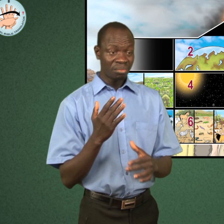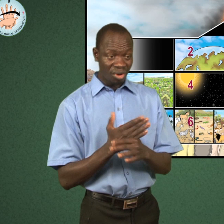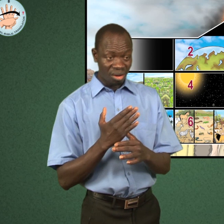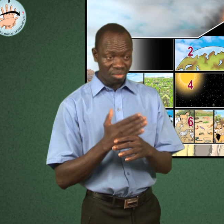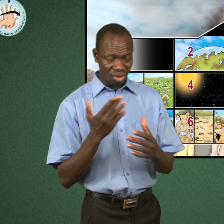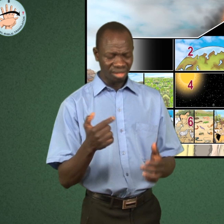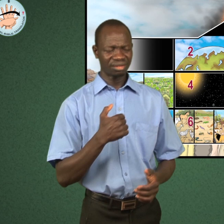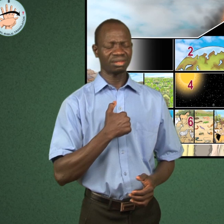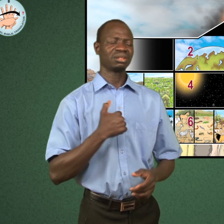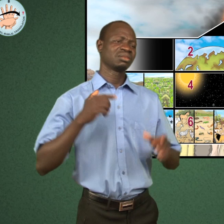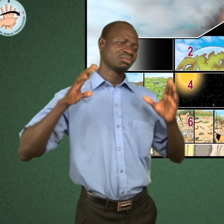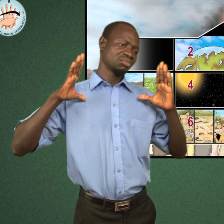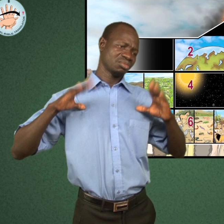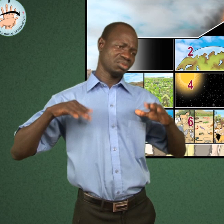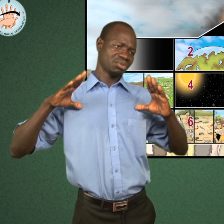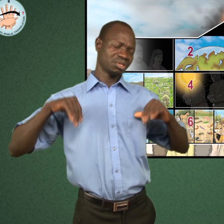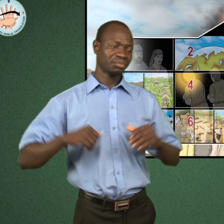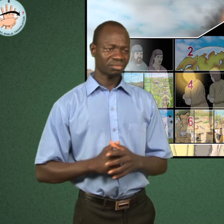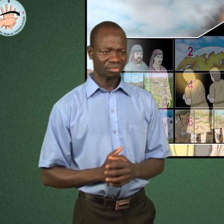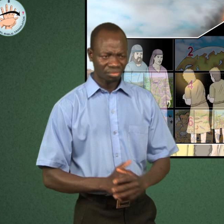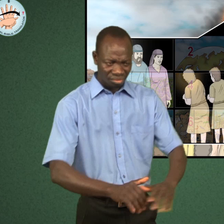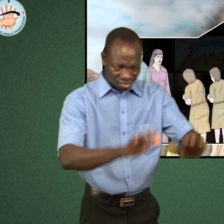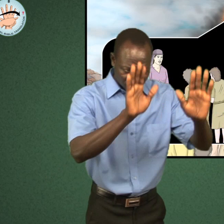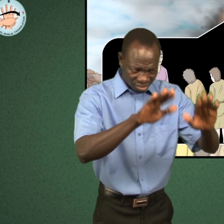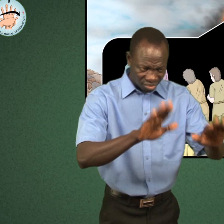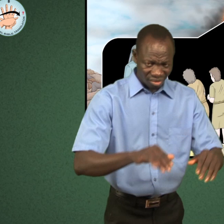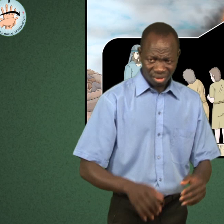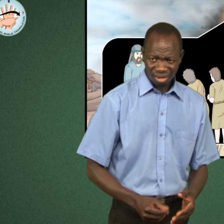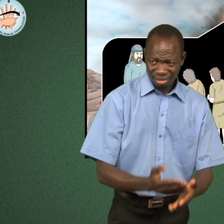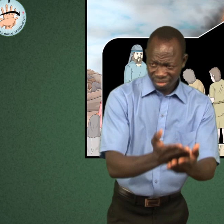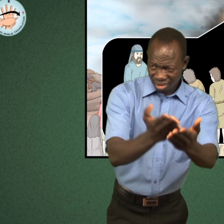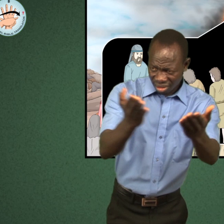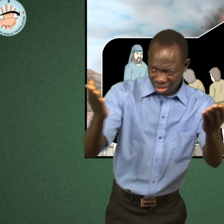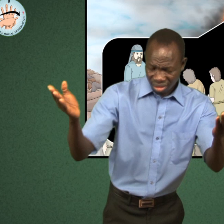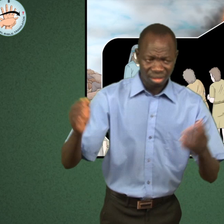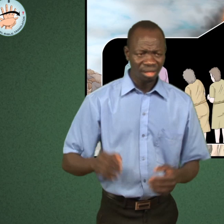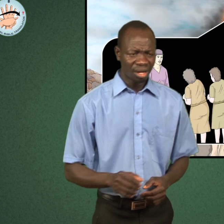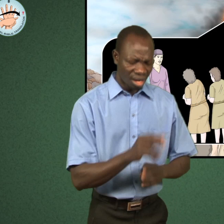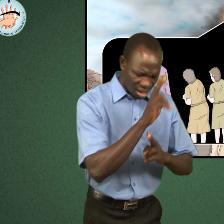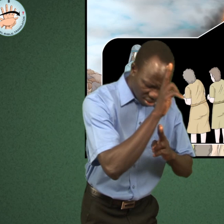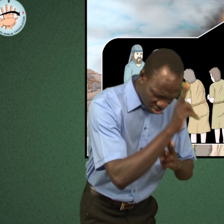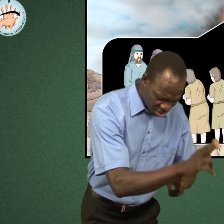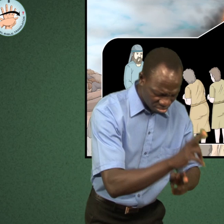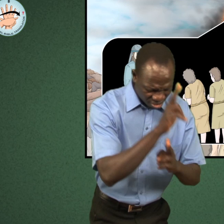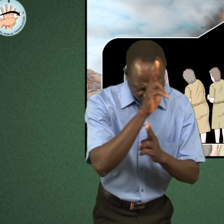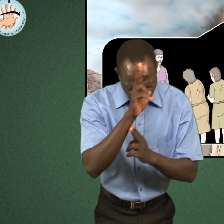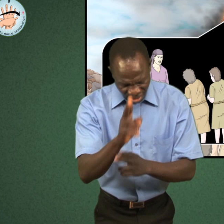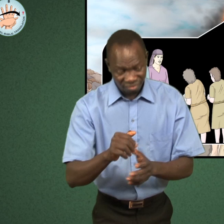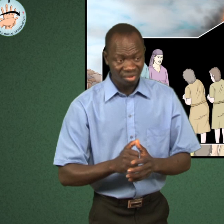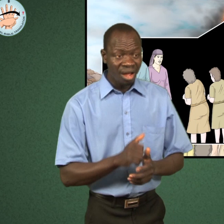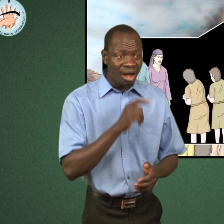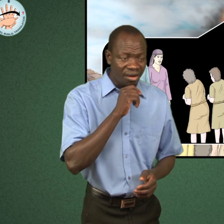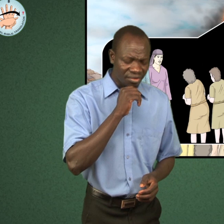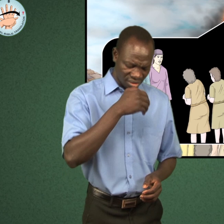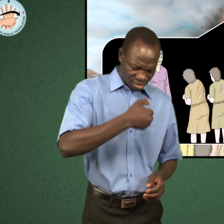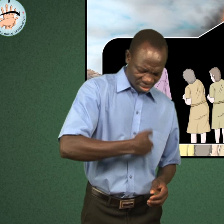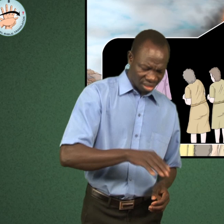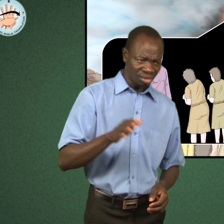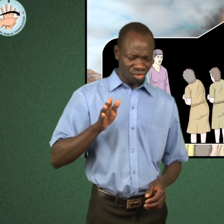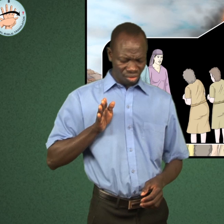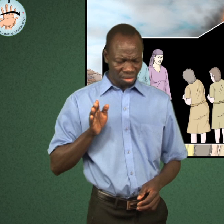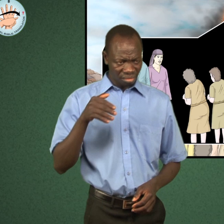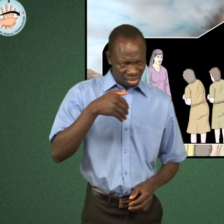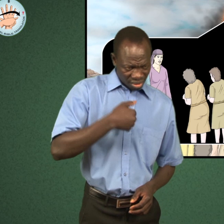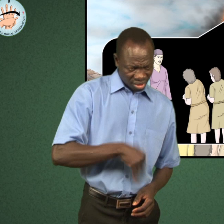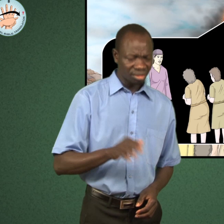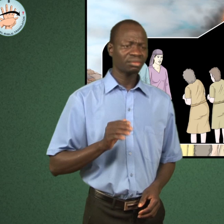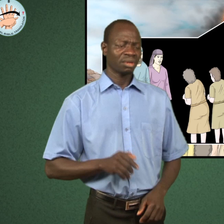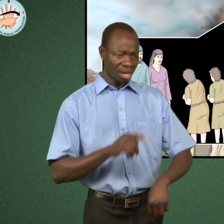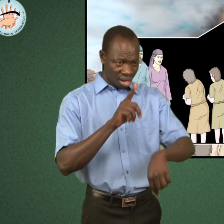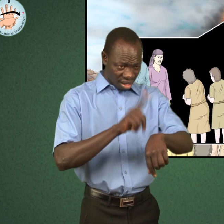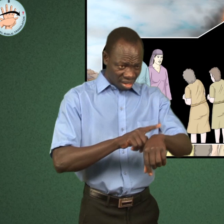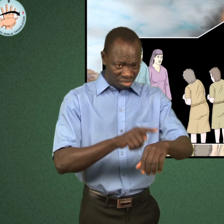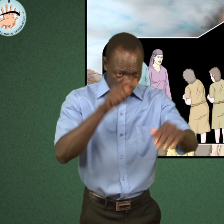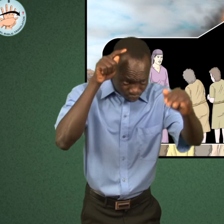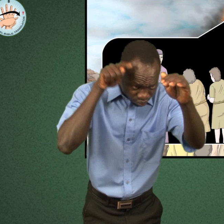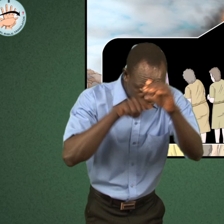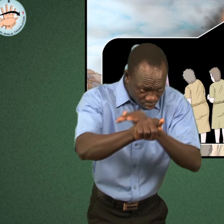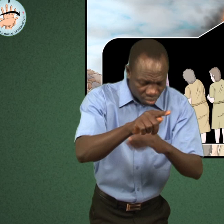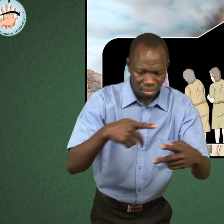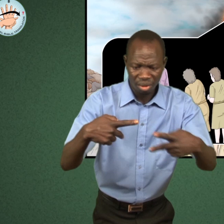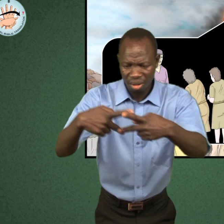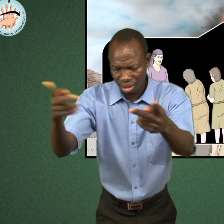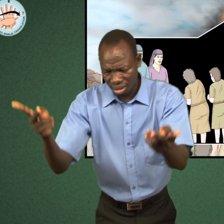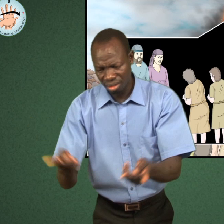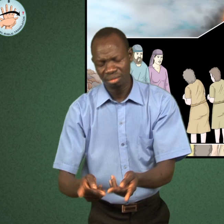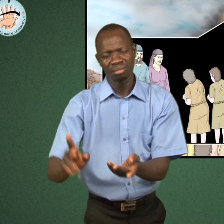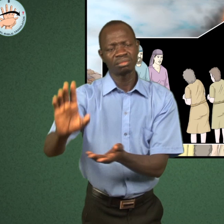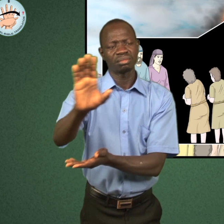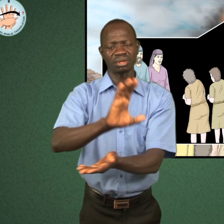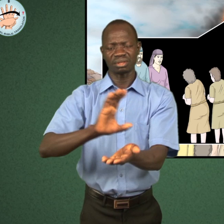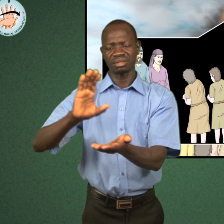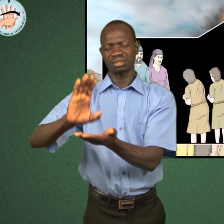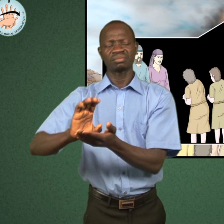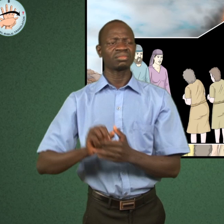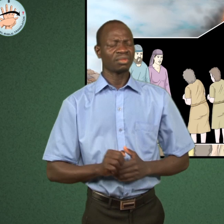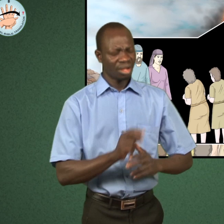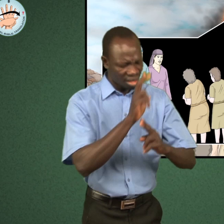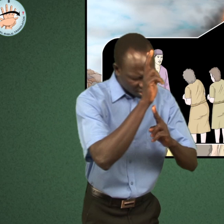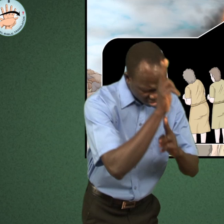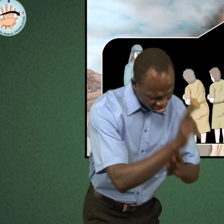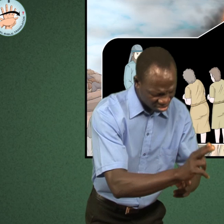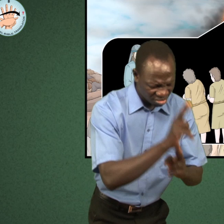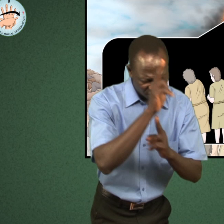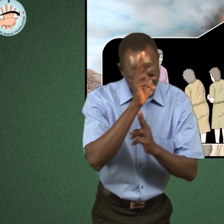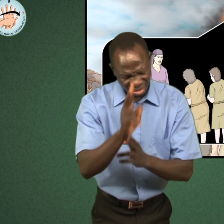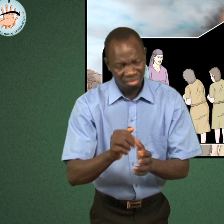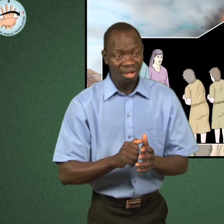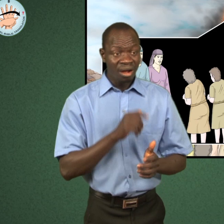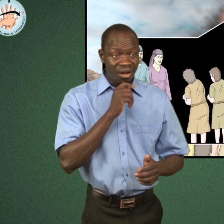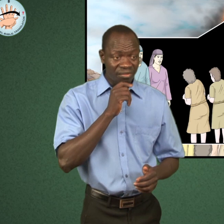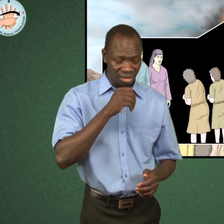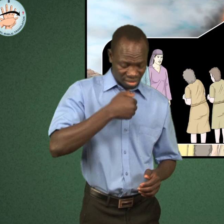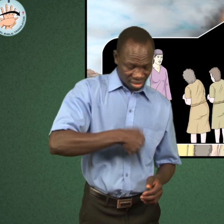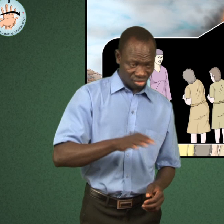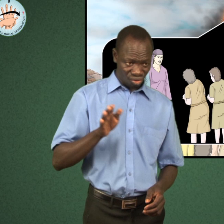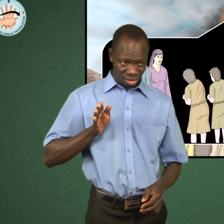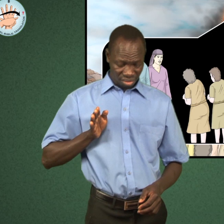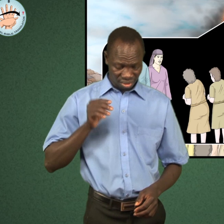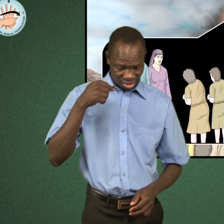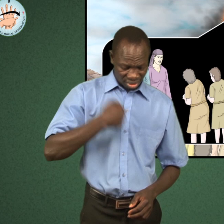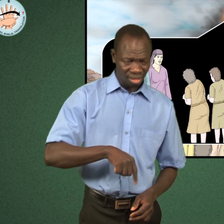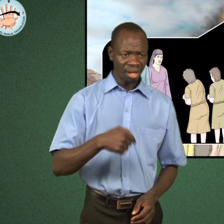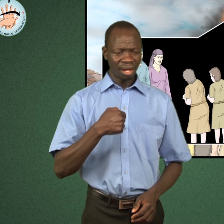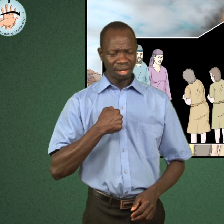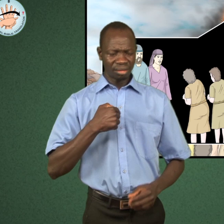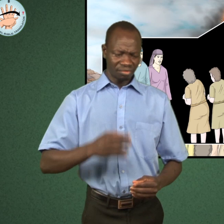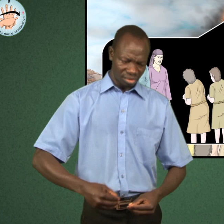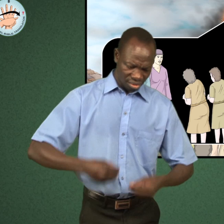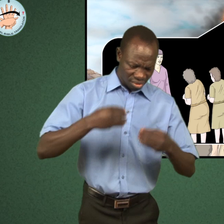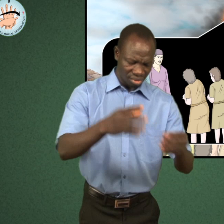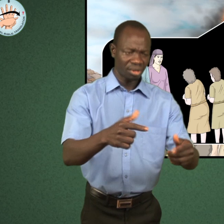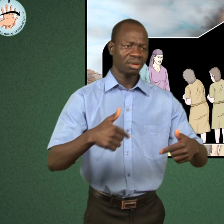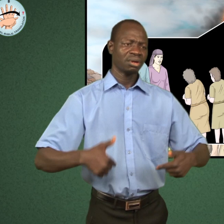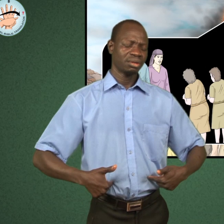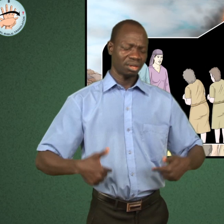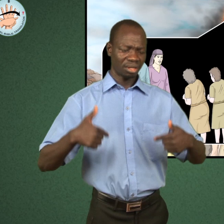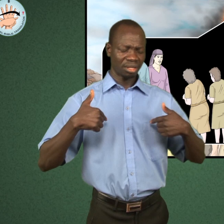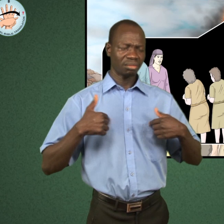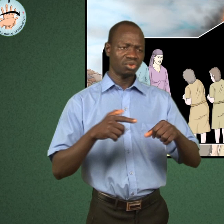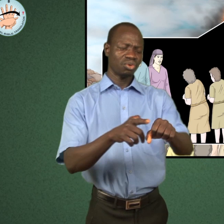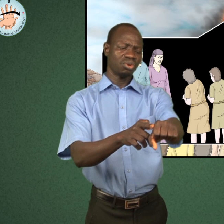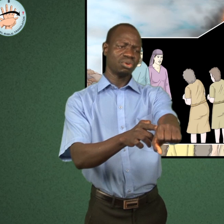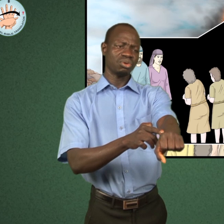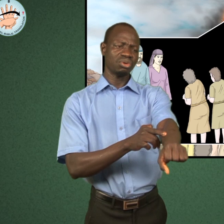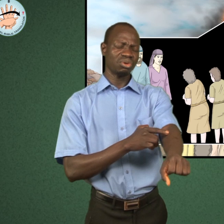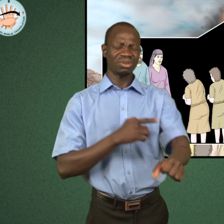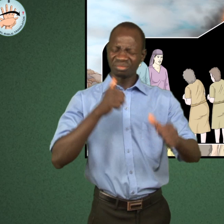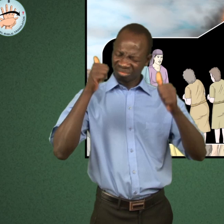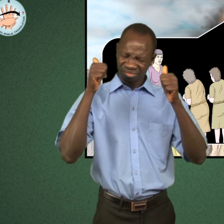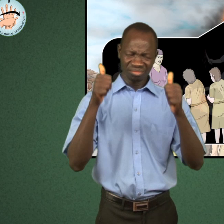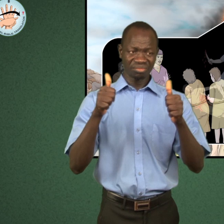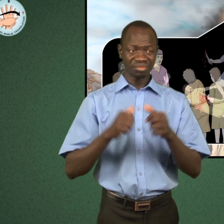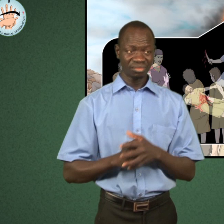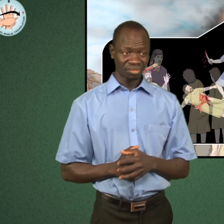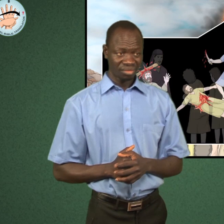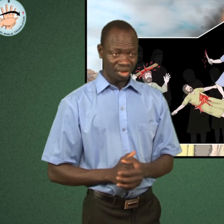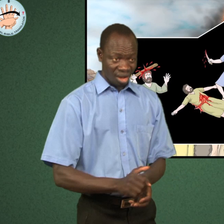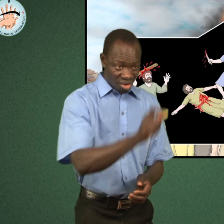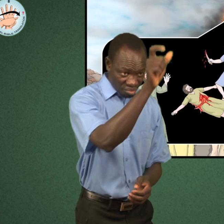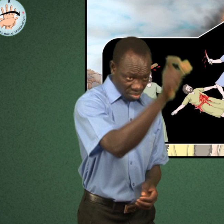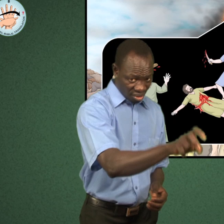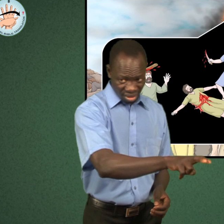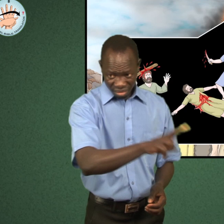Honor your father and mother, so that your days may be long in the land that the LORD your God is giving you.